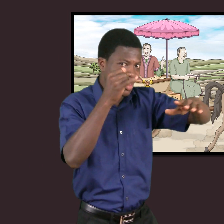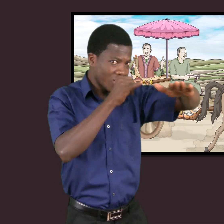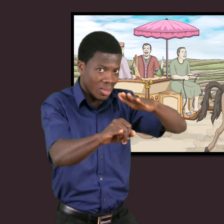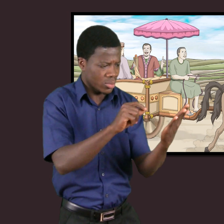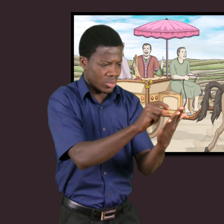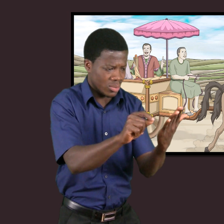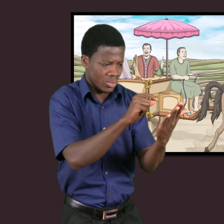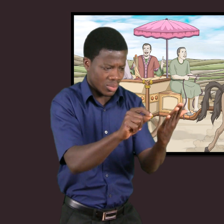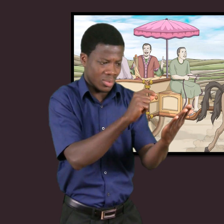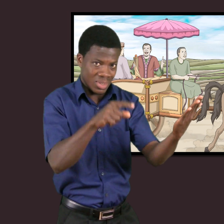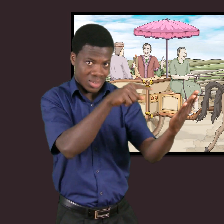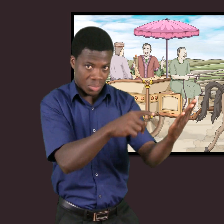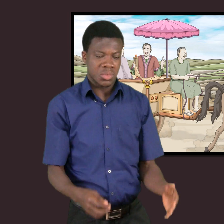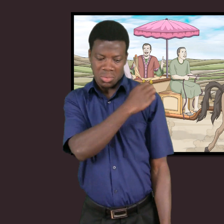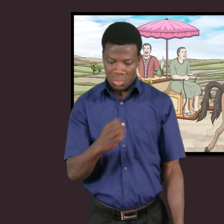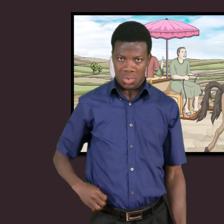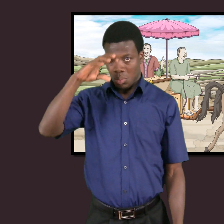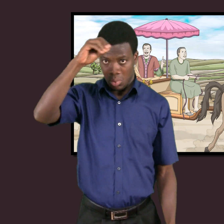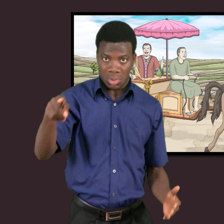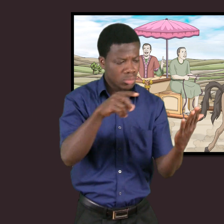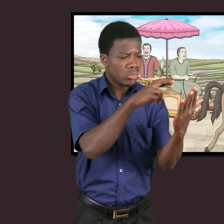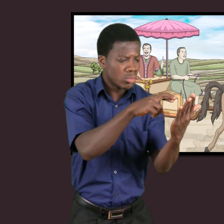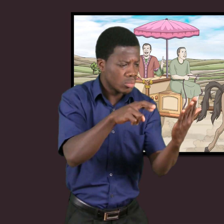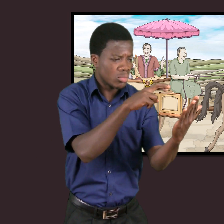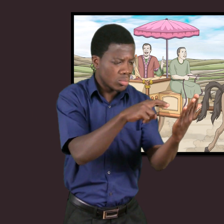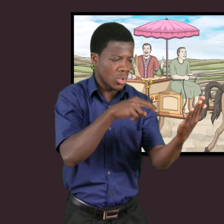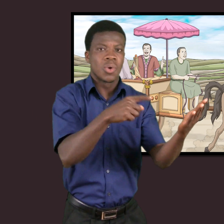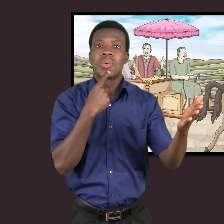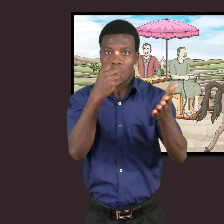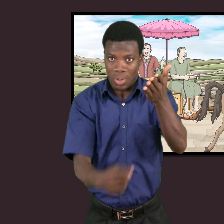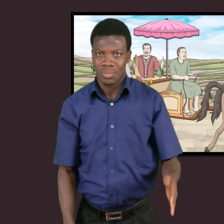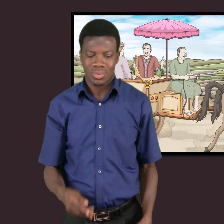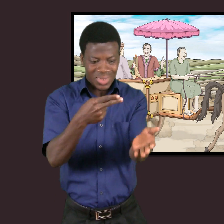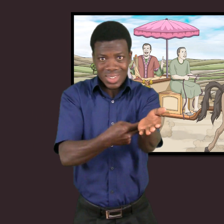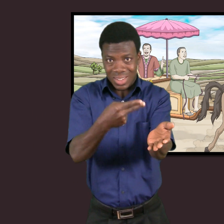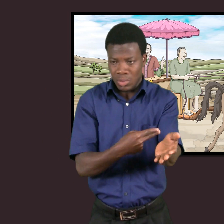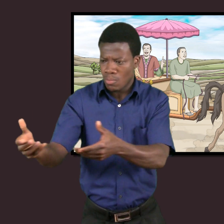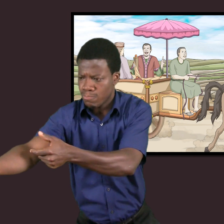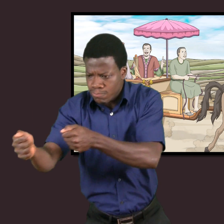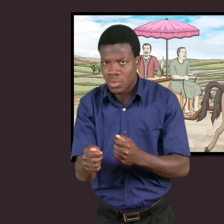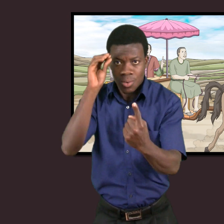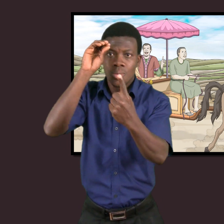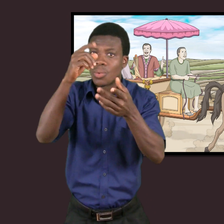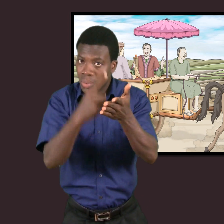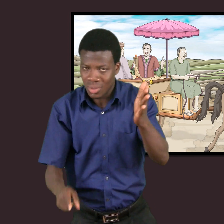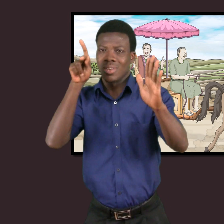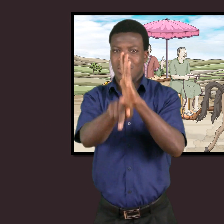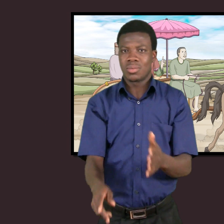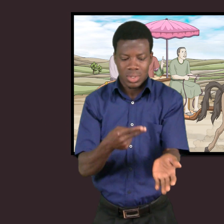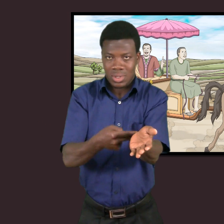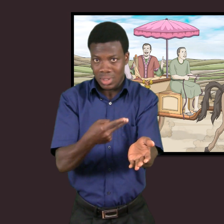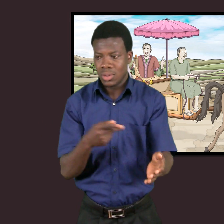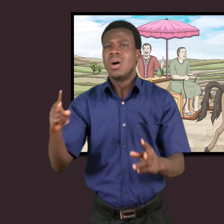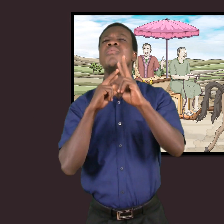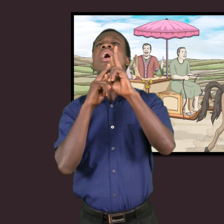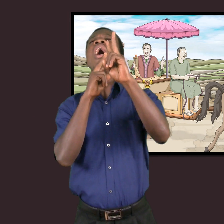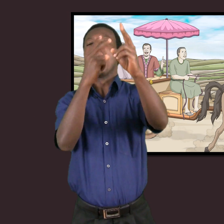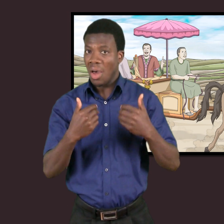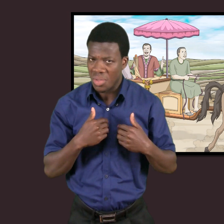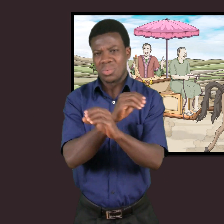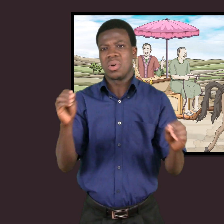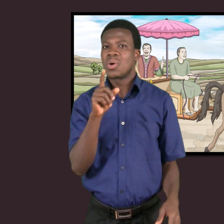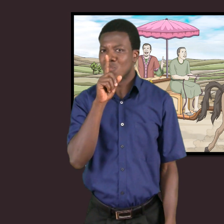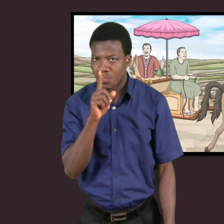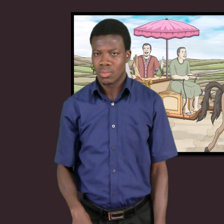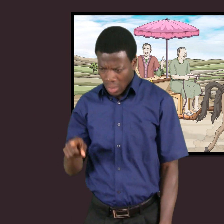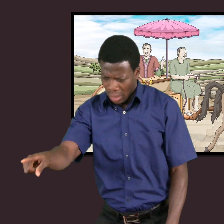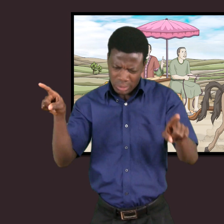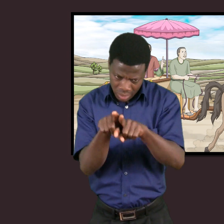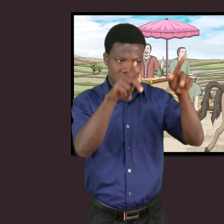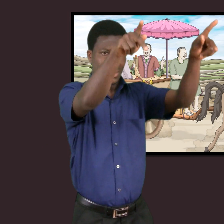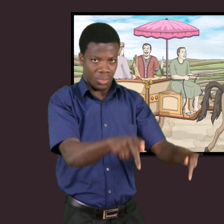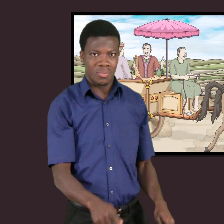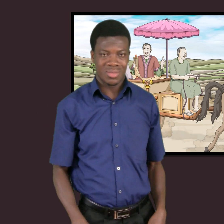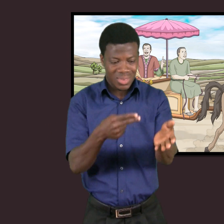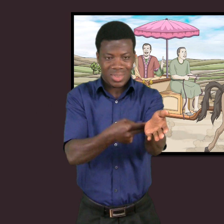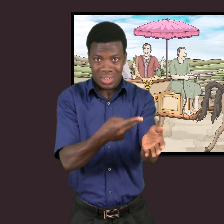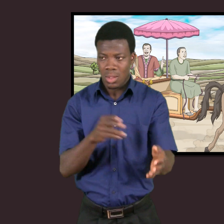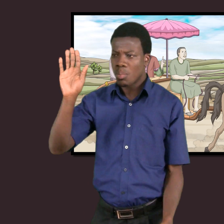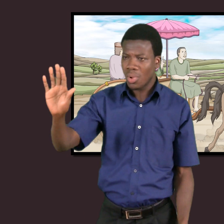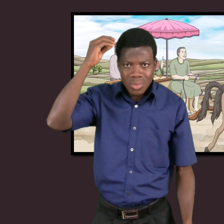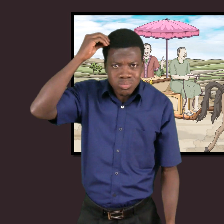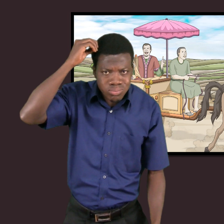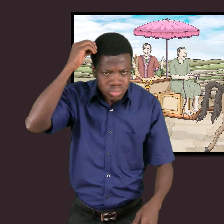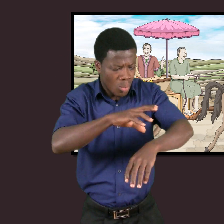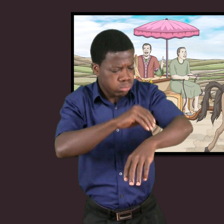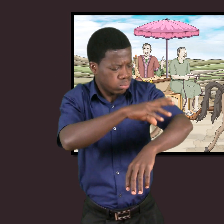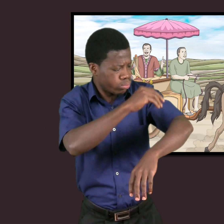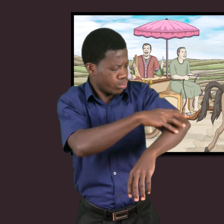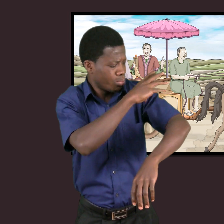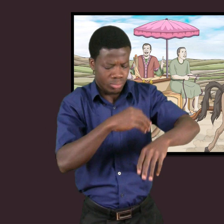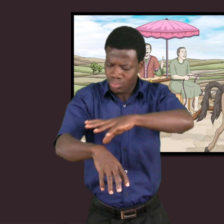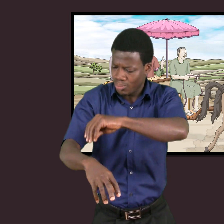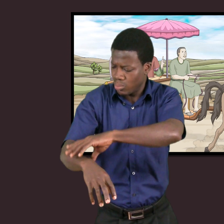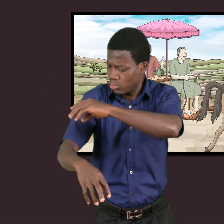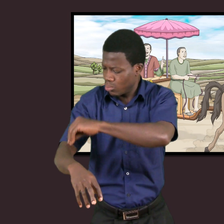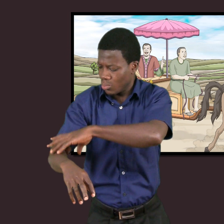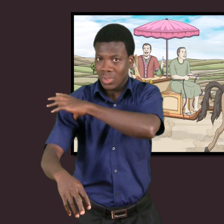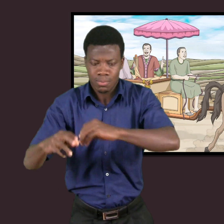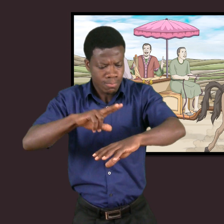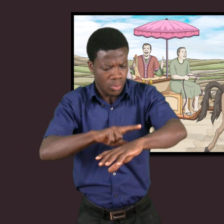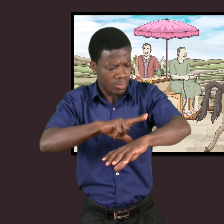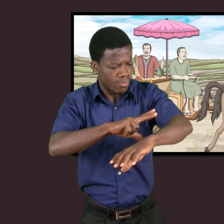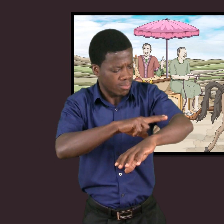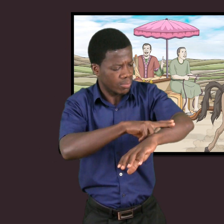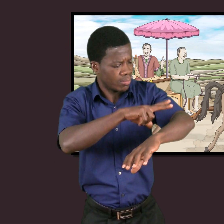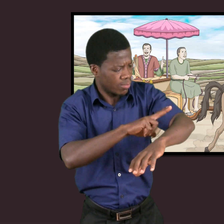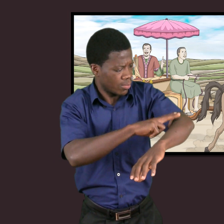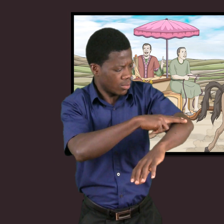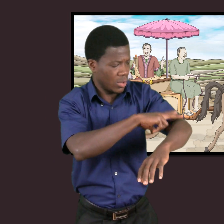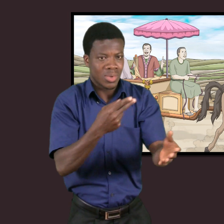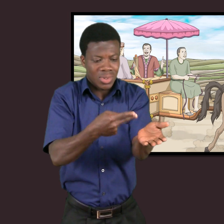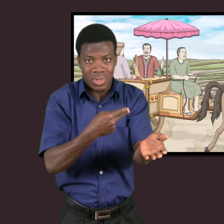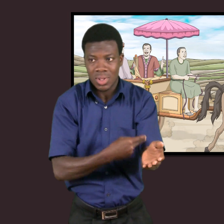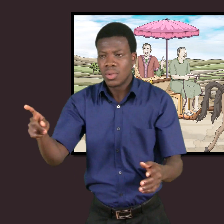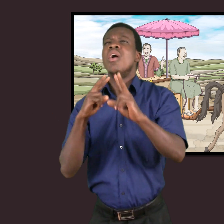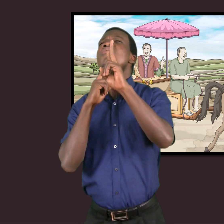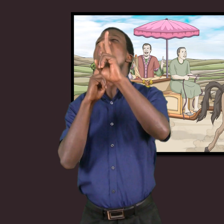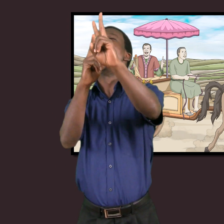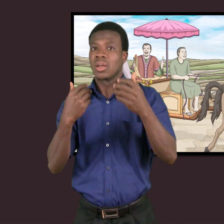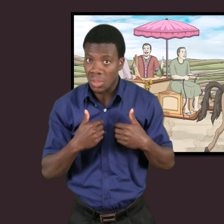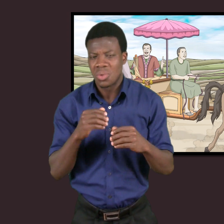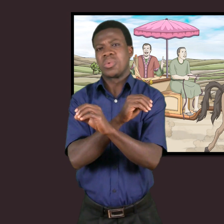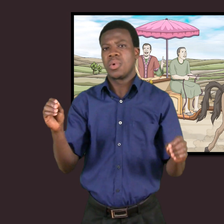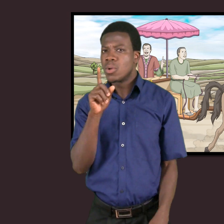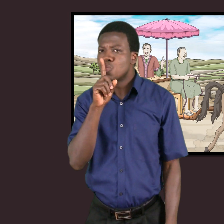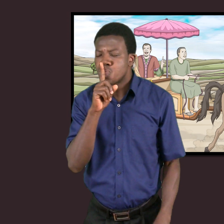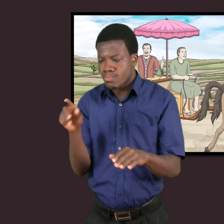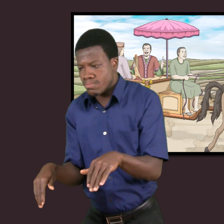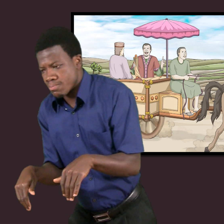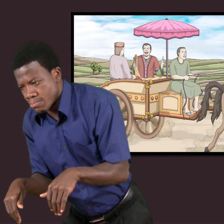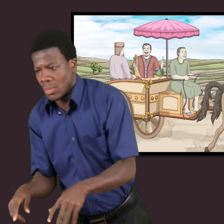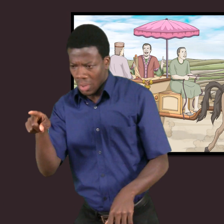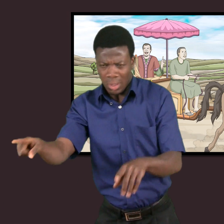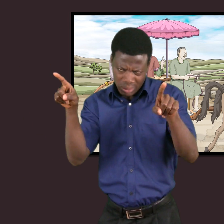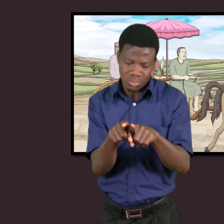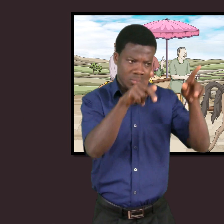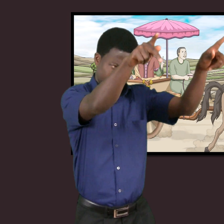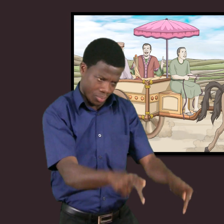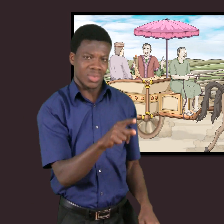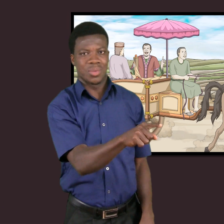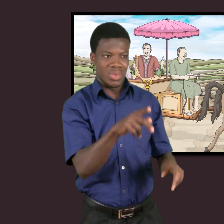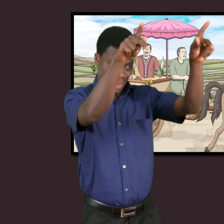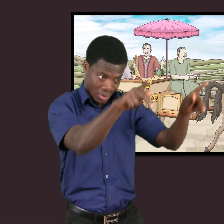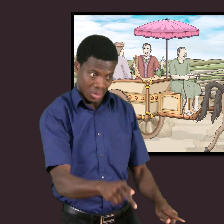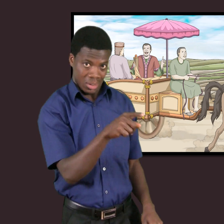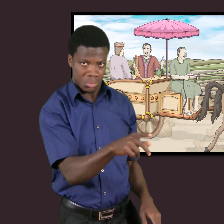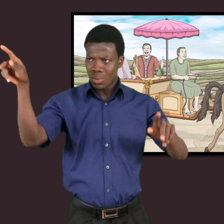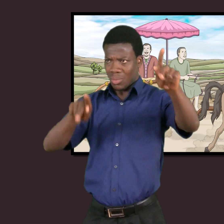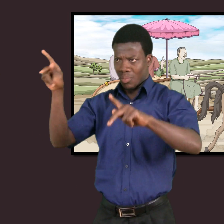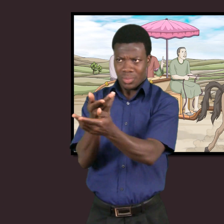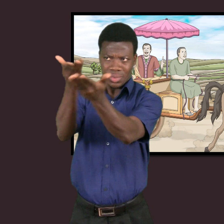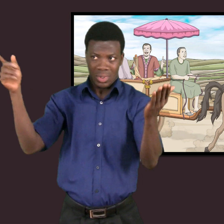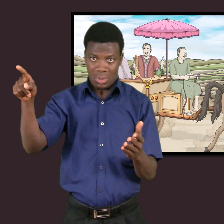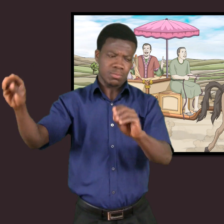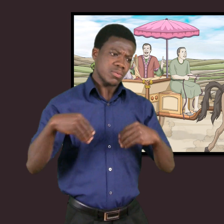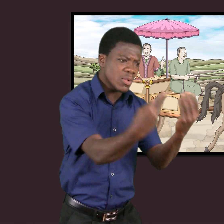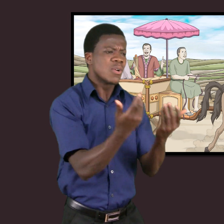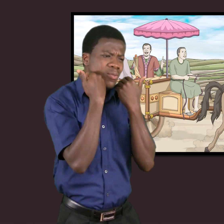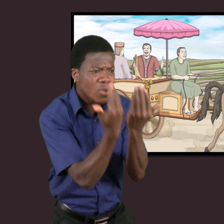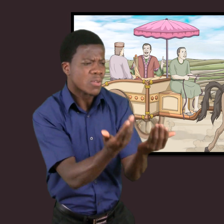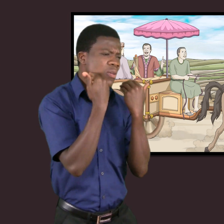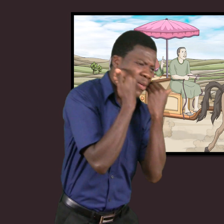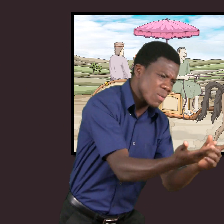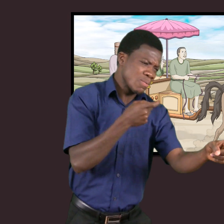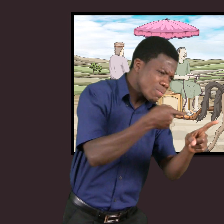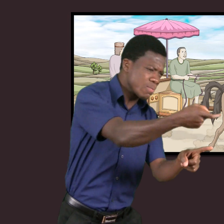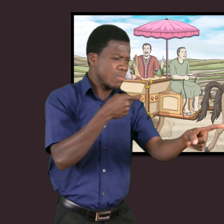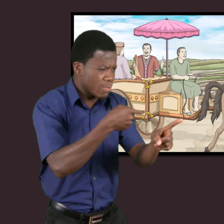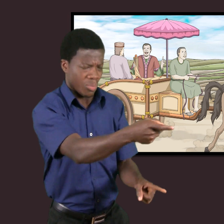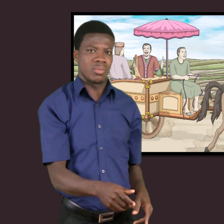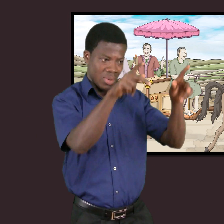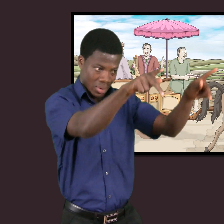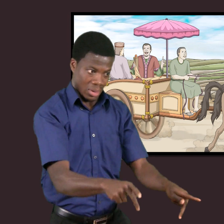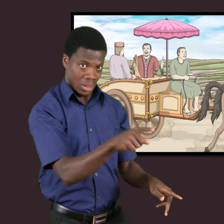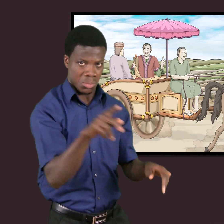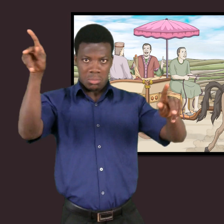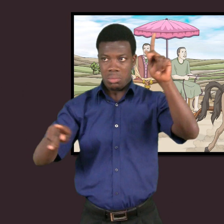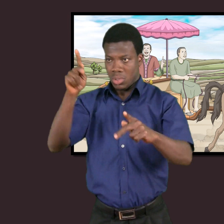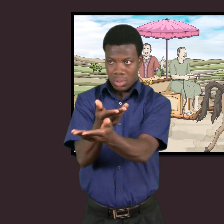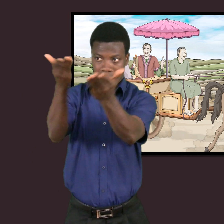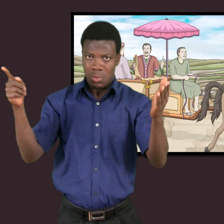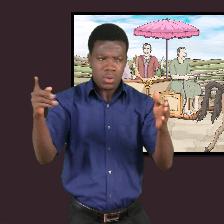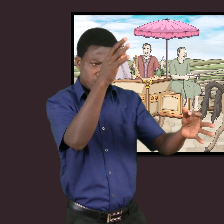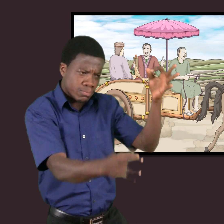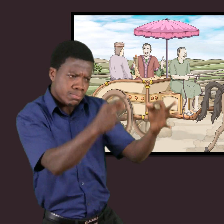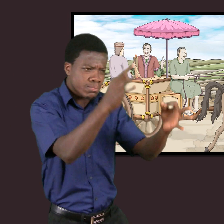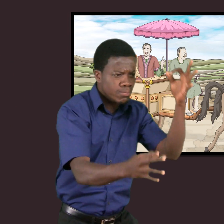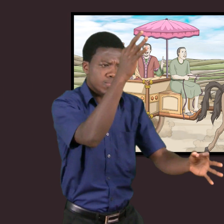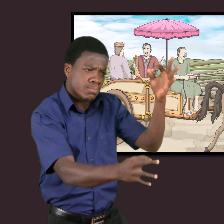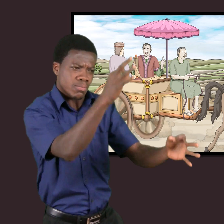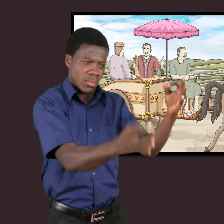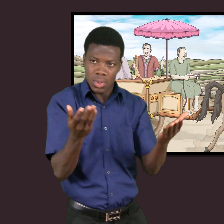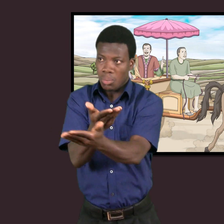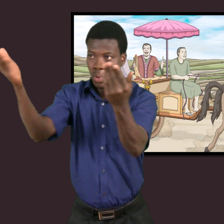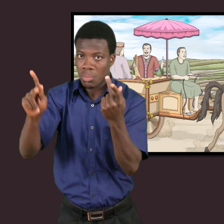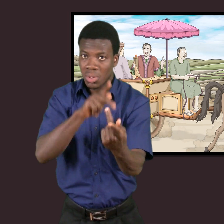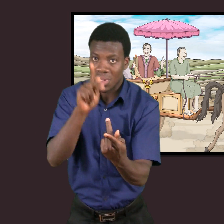The eunuch was reading this passage of Scripture: “He was led like a sheep to the slaughter, and as a lamb before the shearer is silent, so He did not open His mouth.